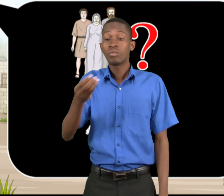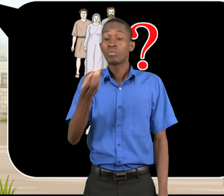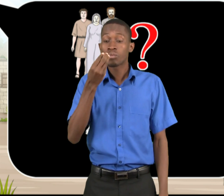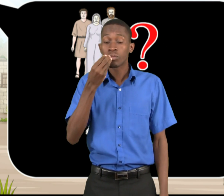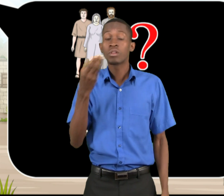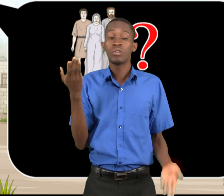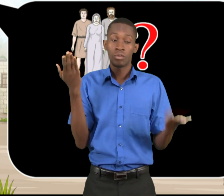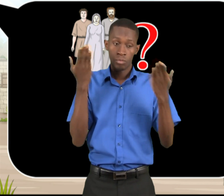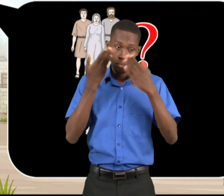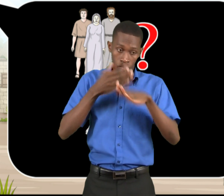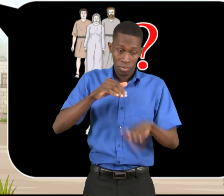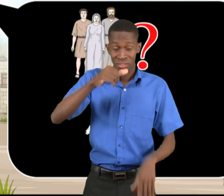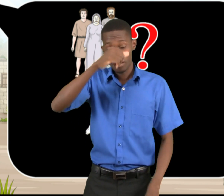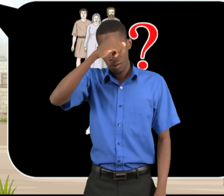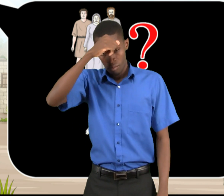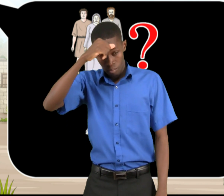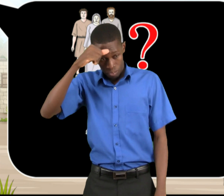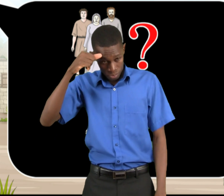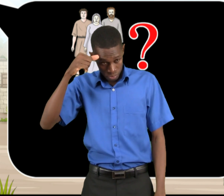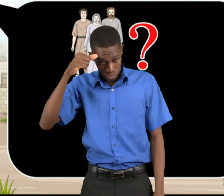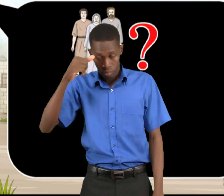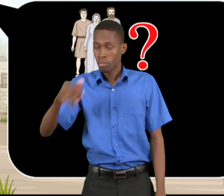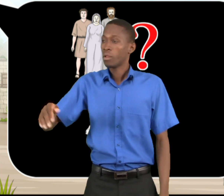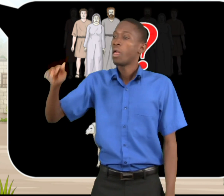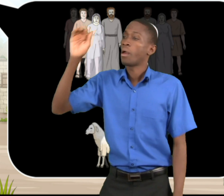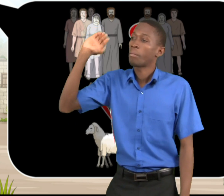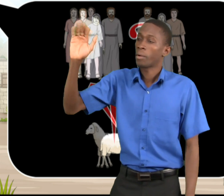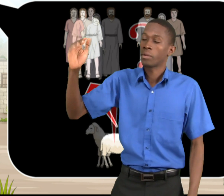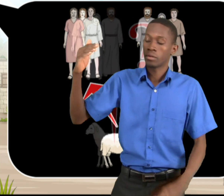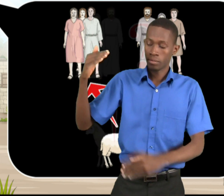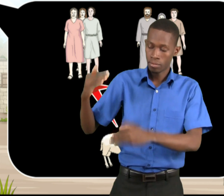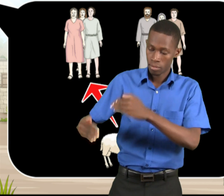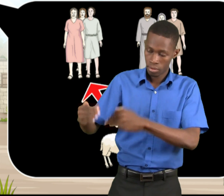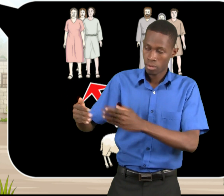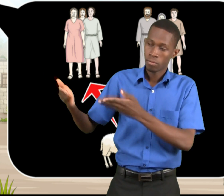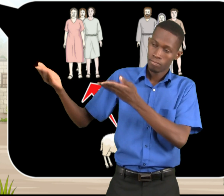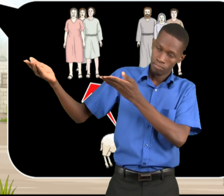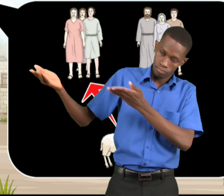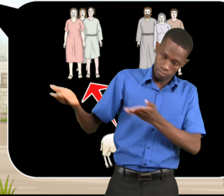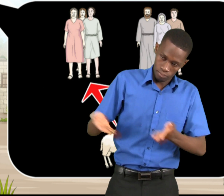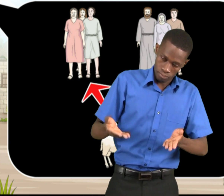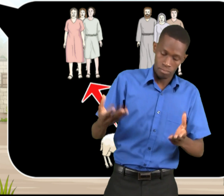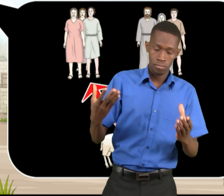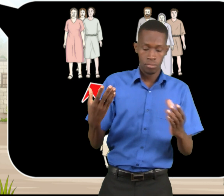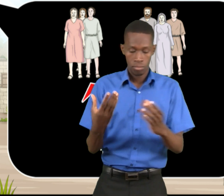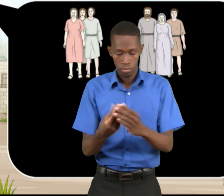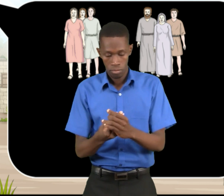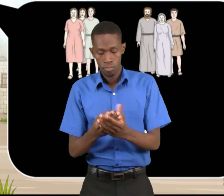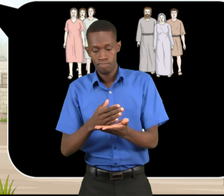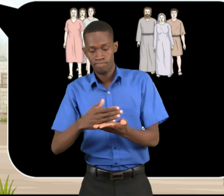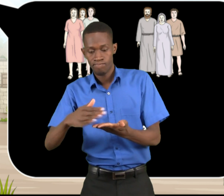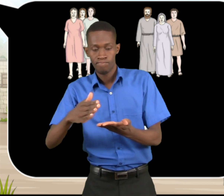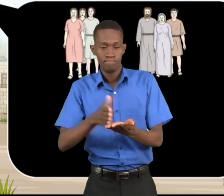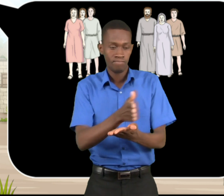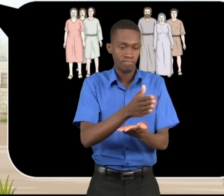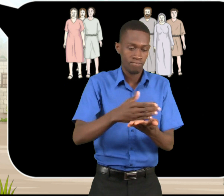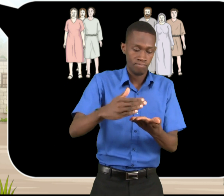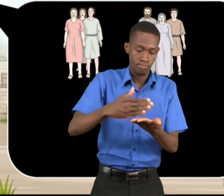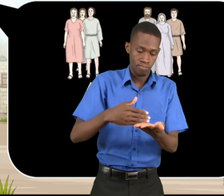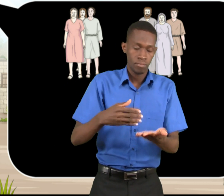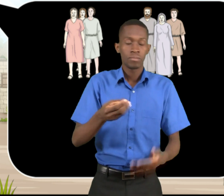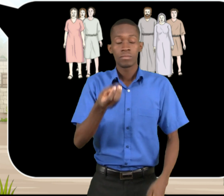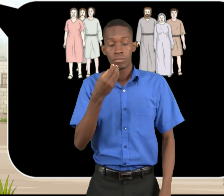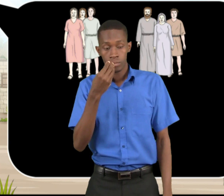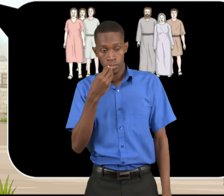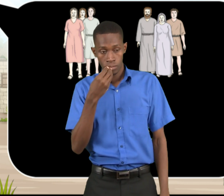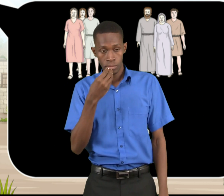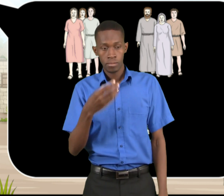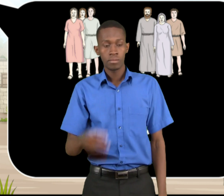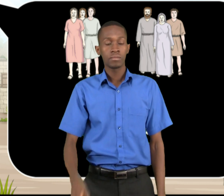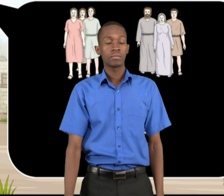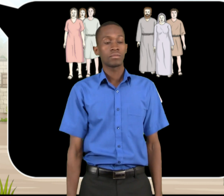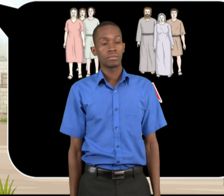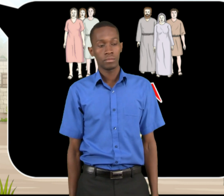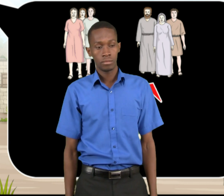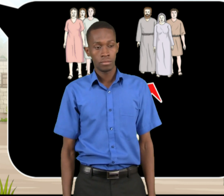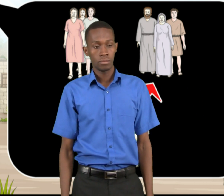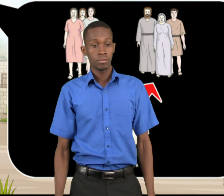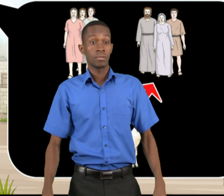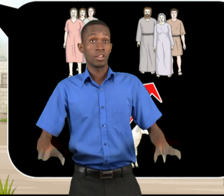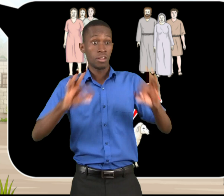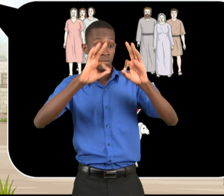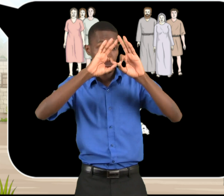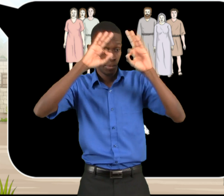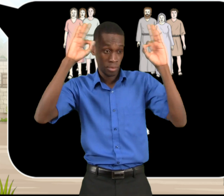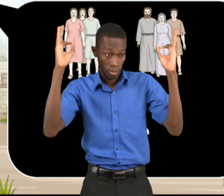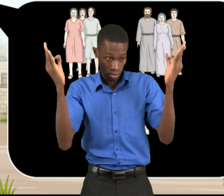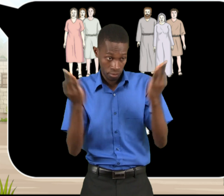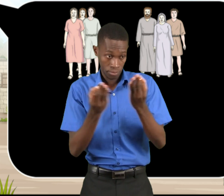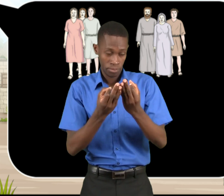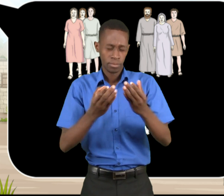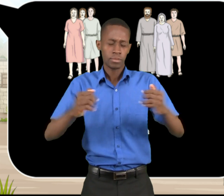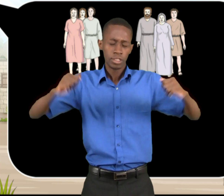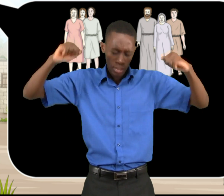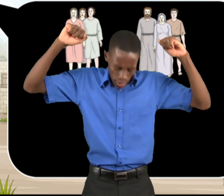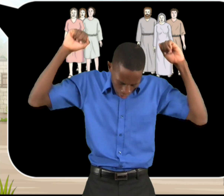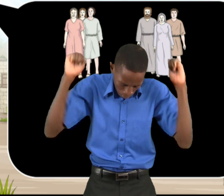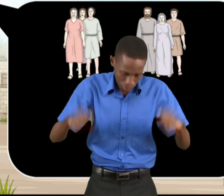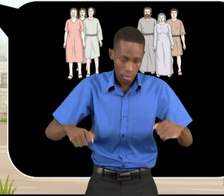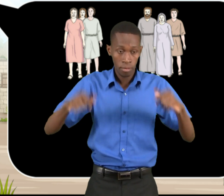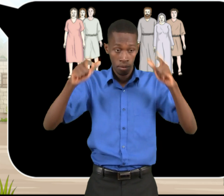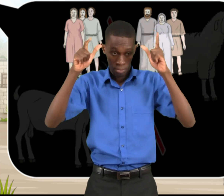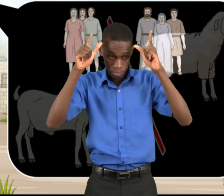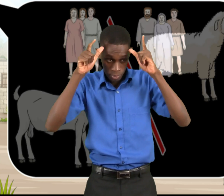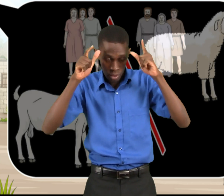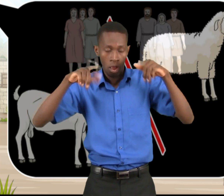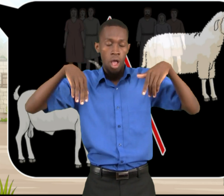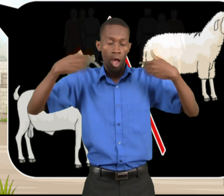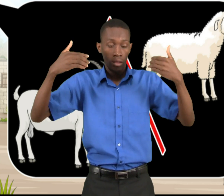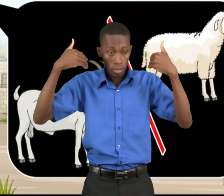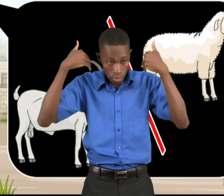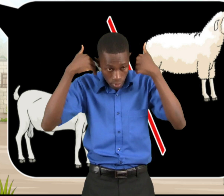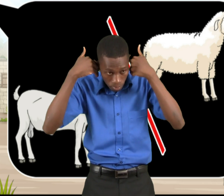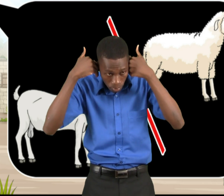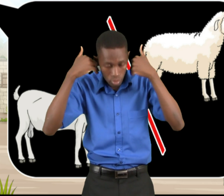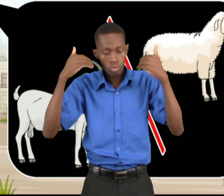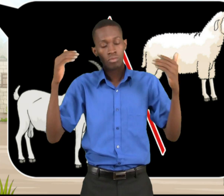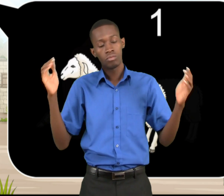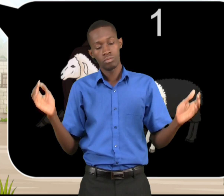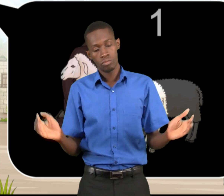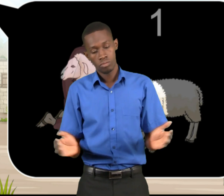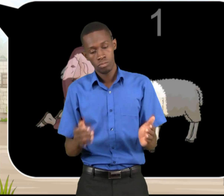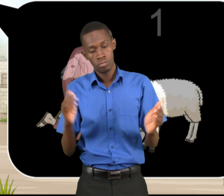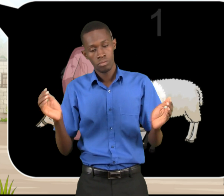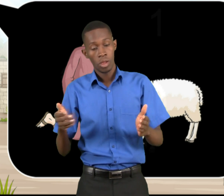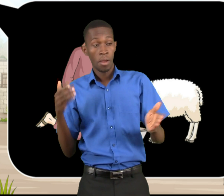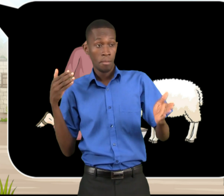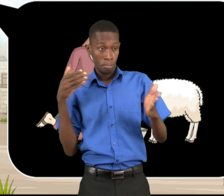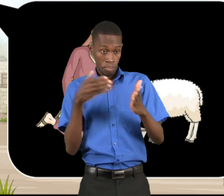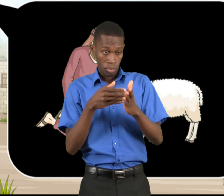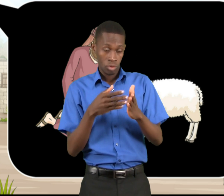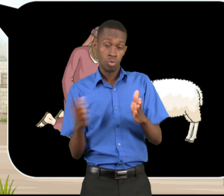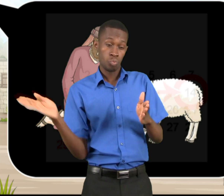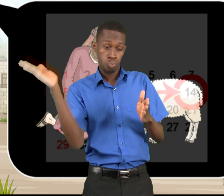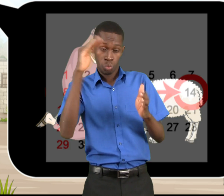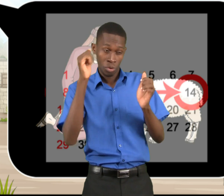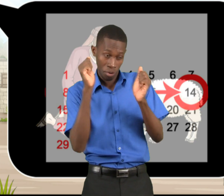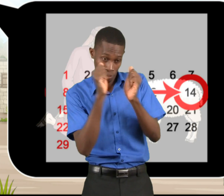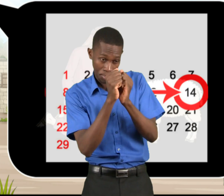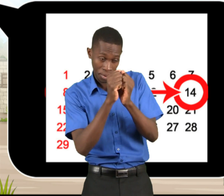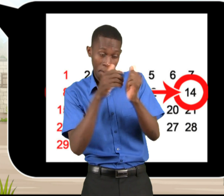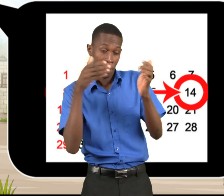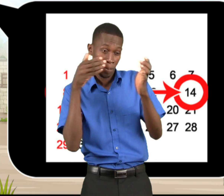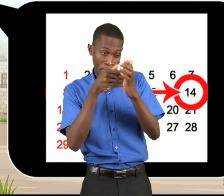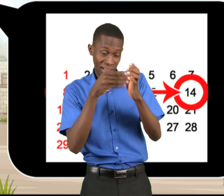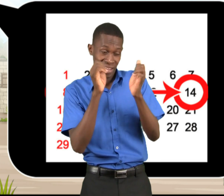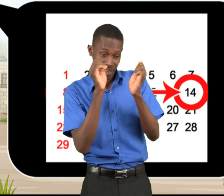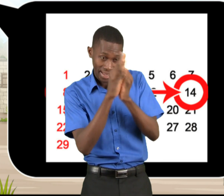Your lamb must be an unblemished year-old male, and you may take it from the sheep or the goats.